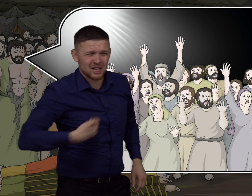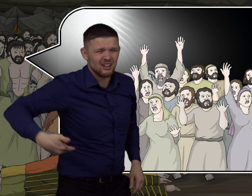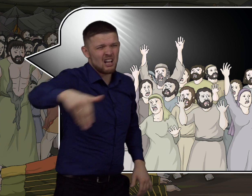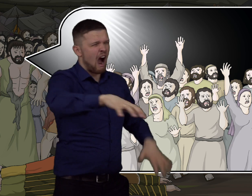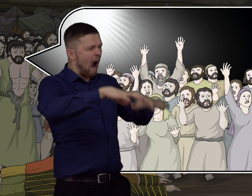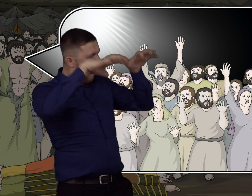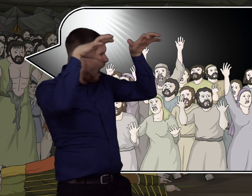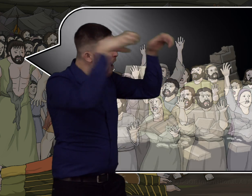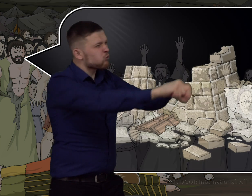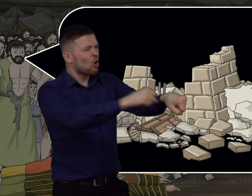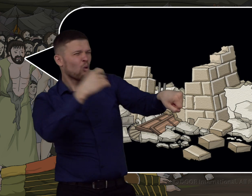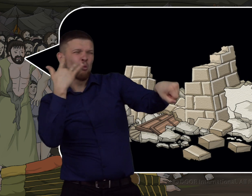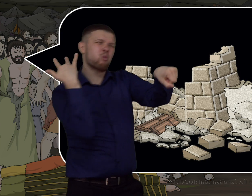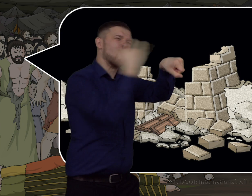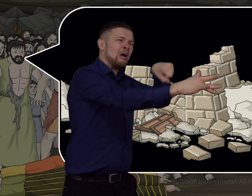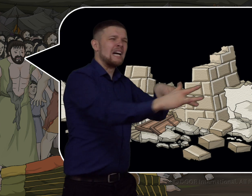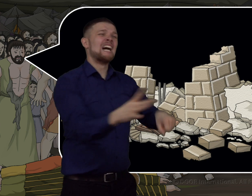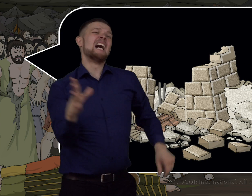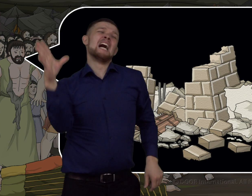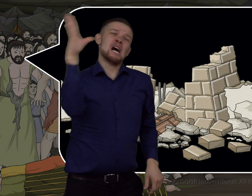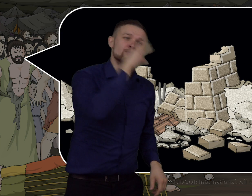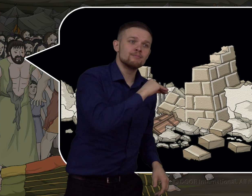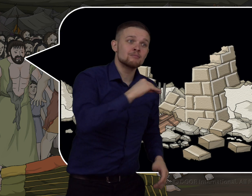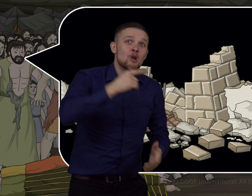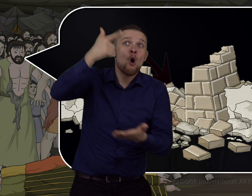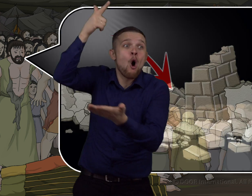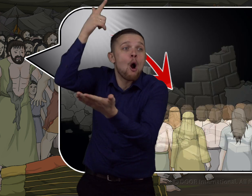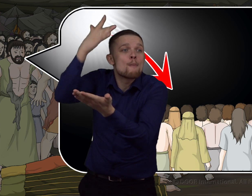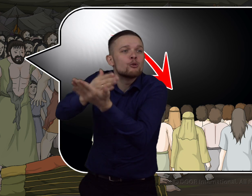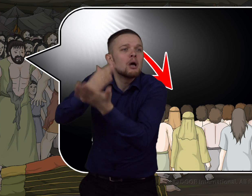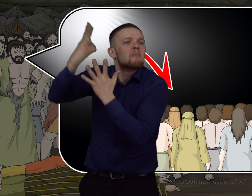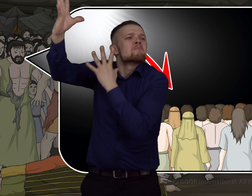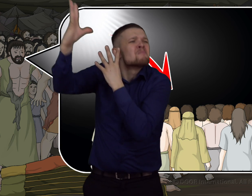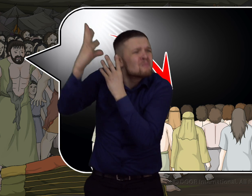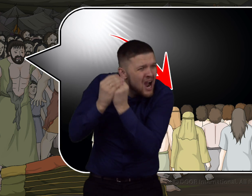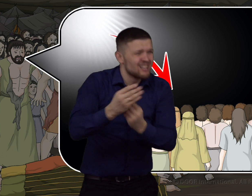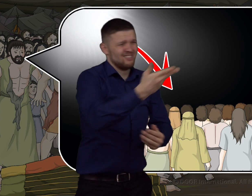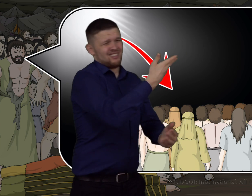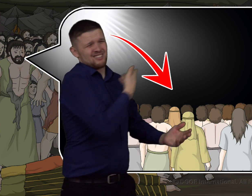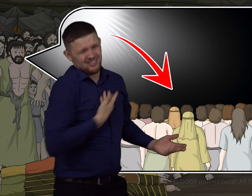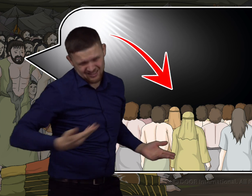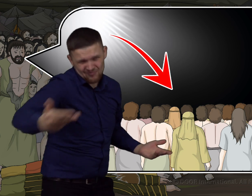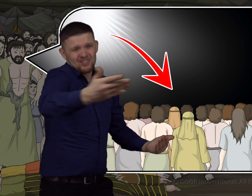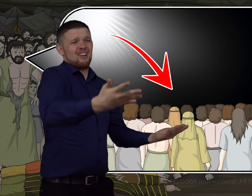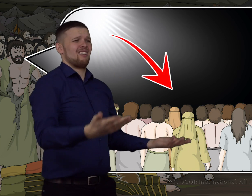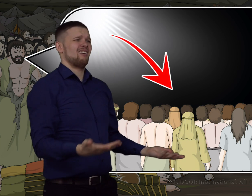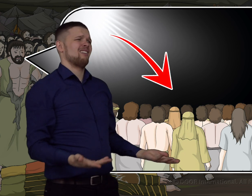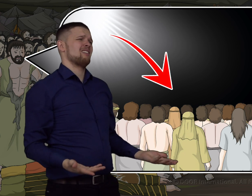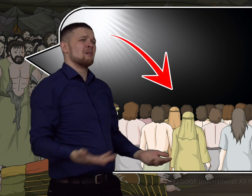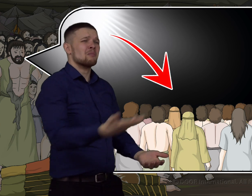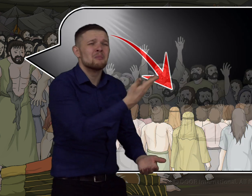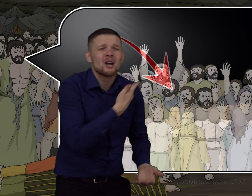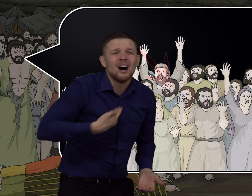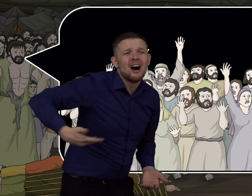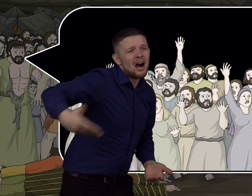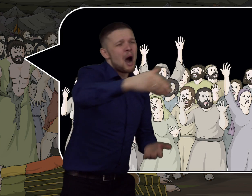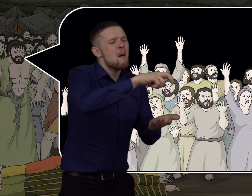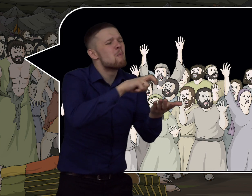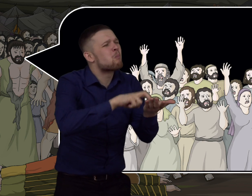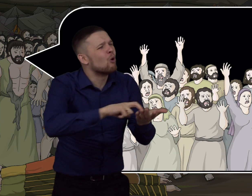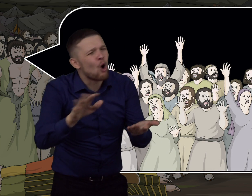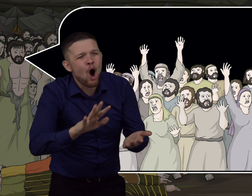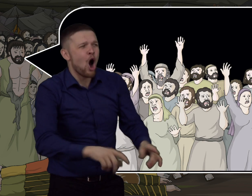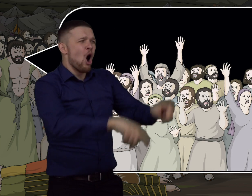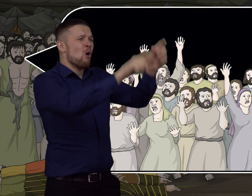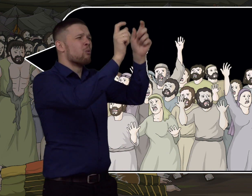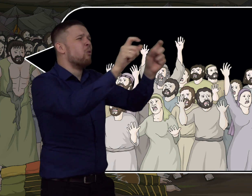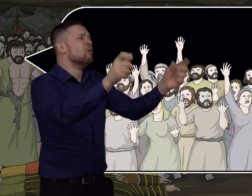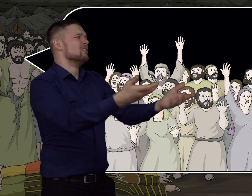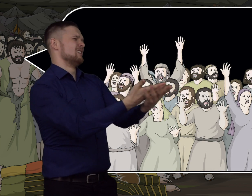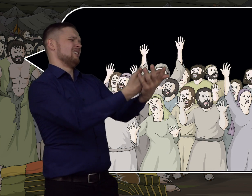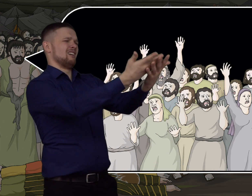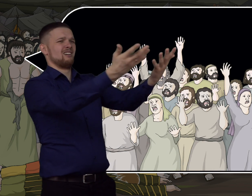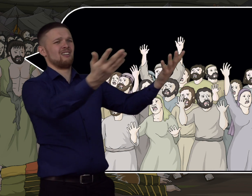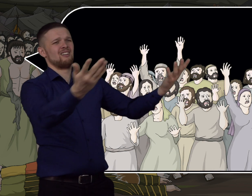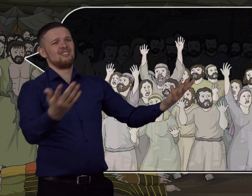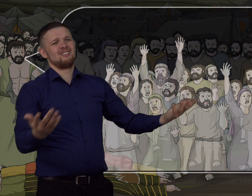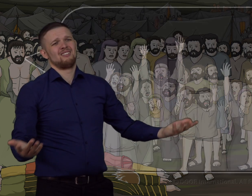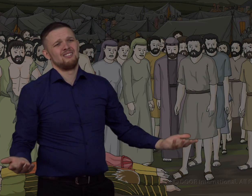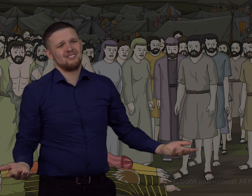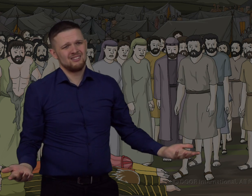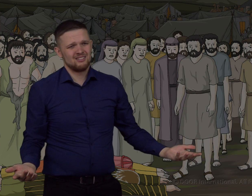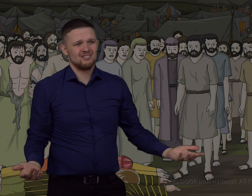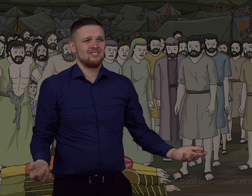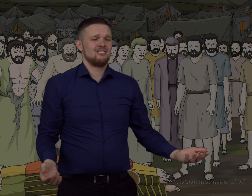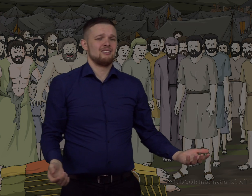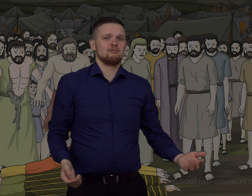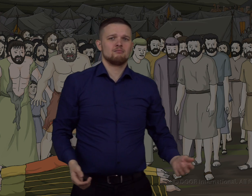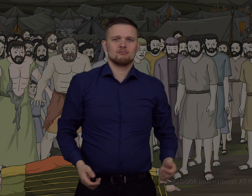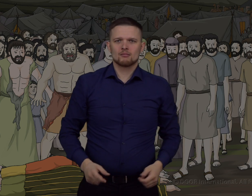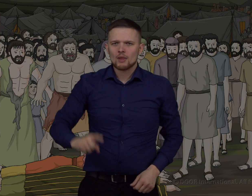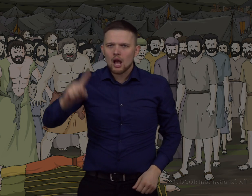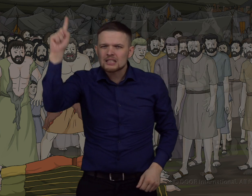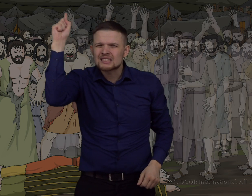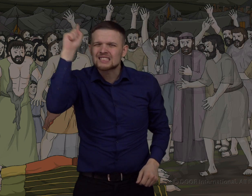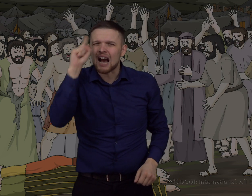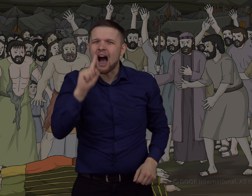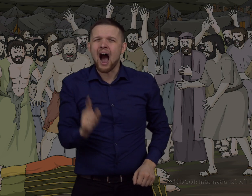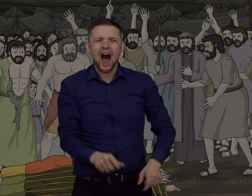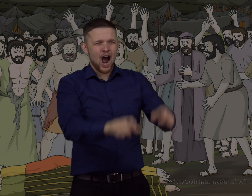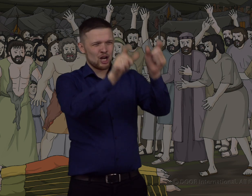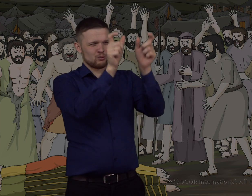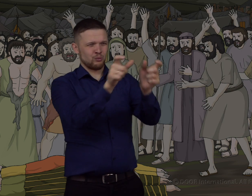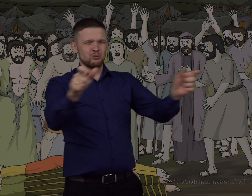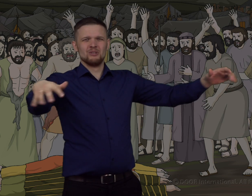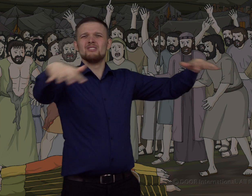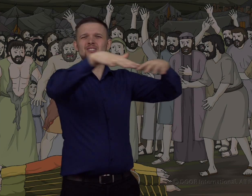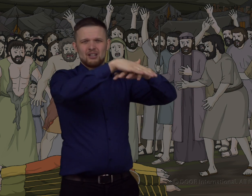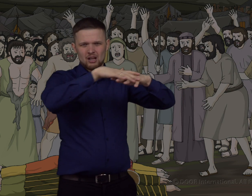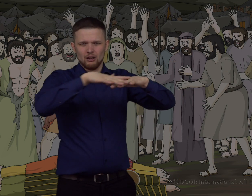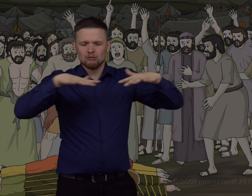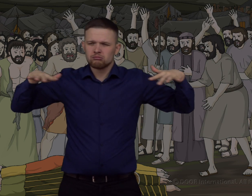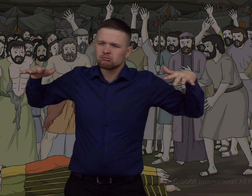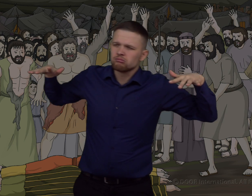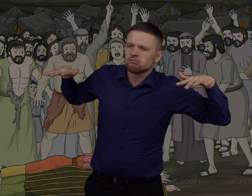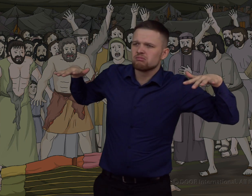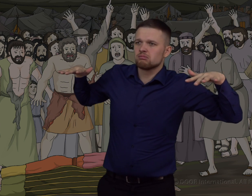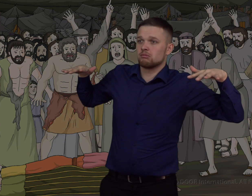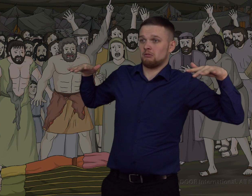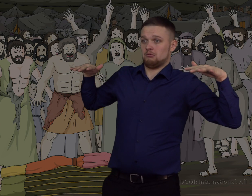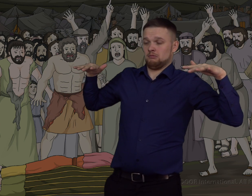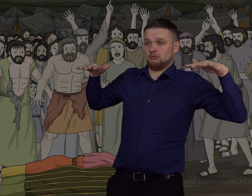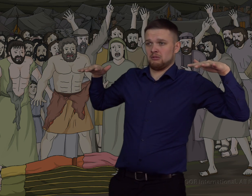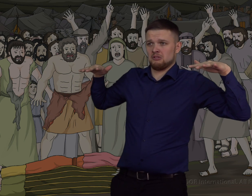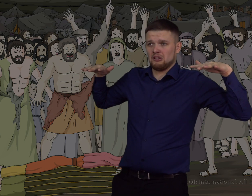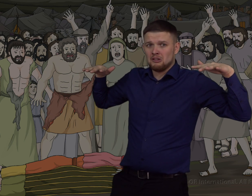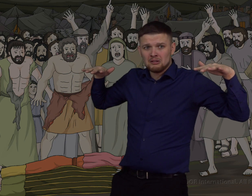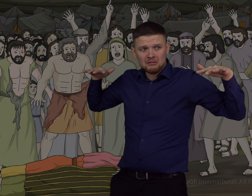Their protection has been removed, and the LORD is with us. Do not be afraid of them!”